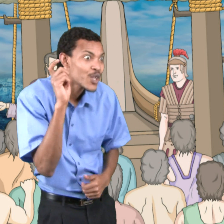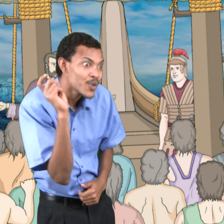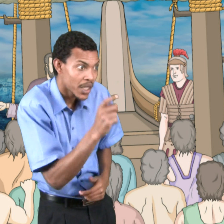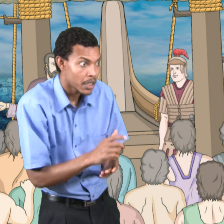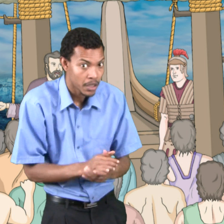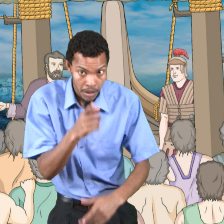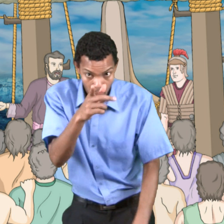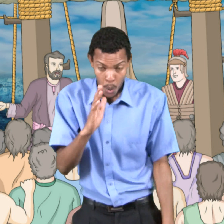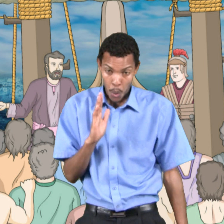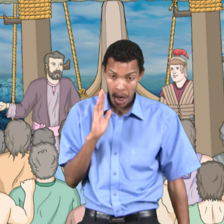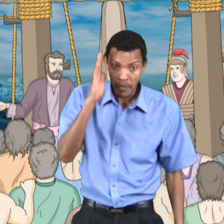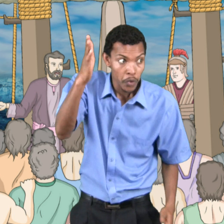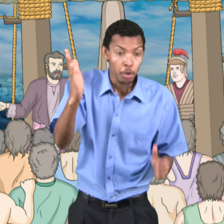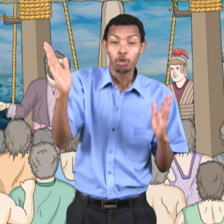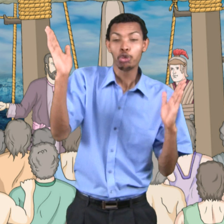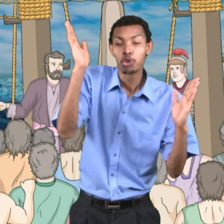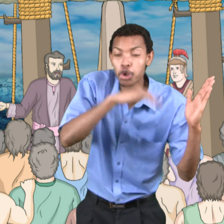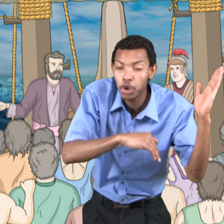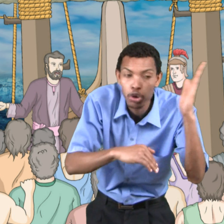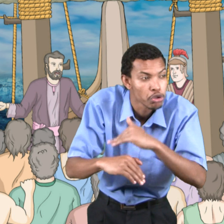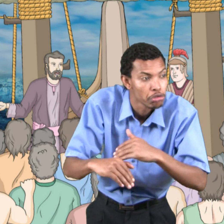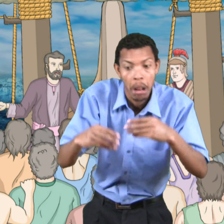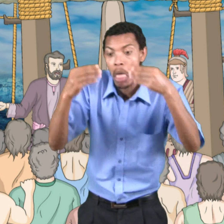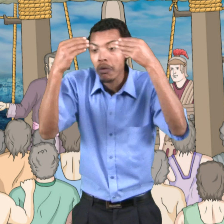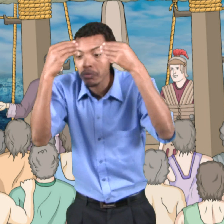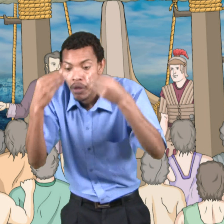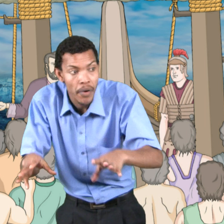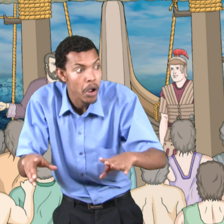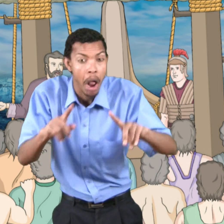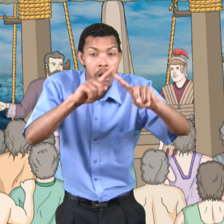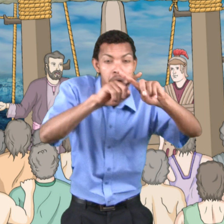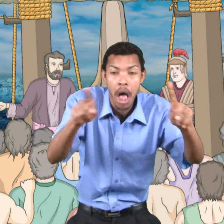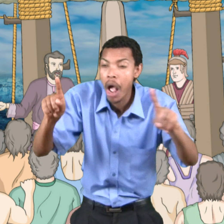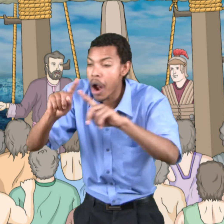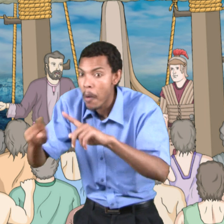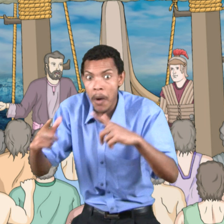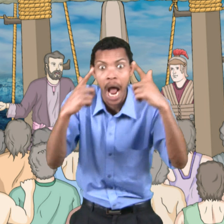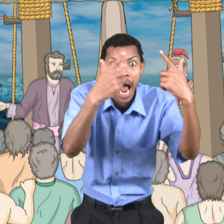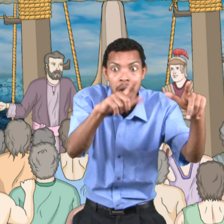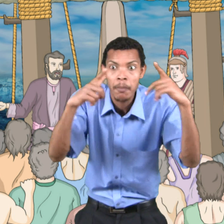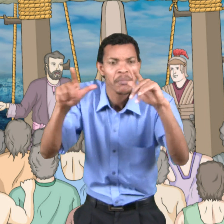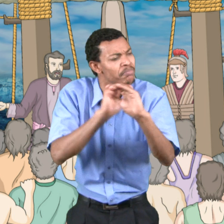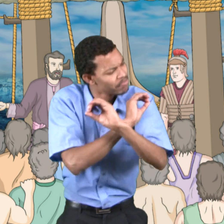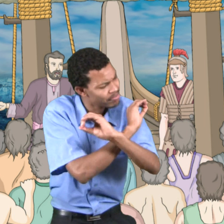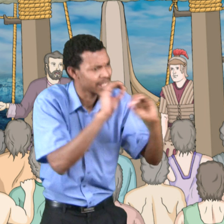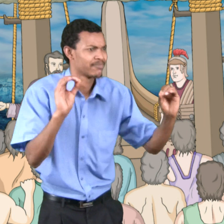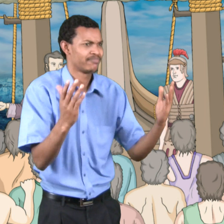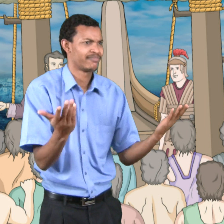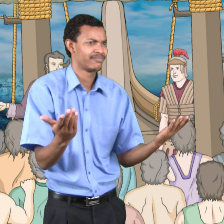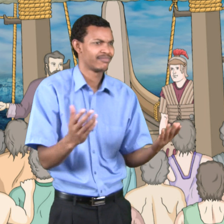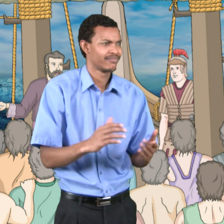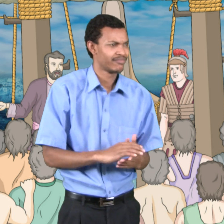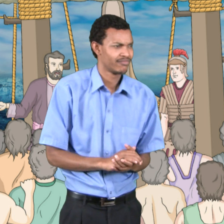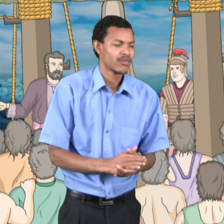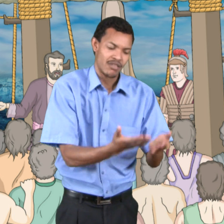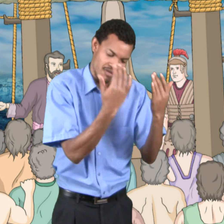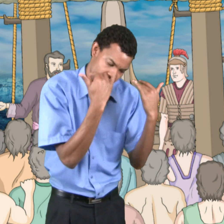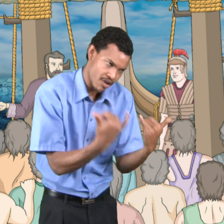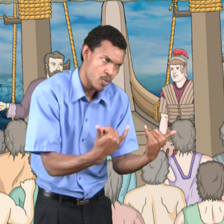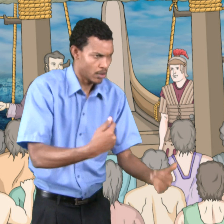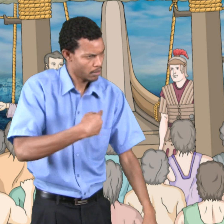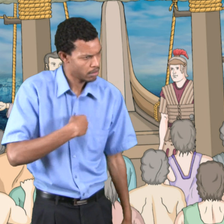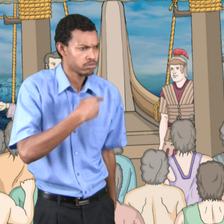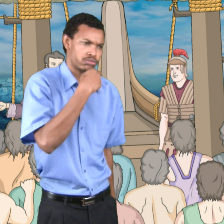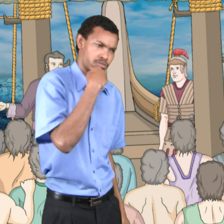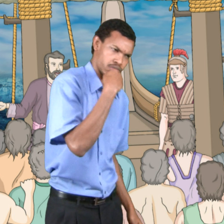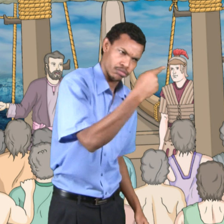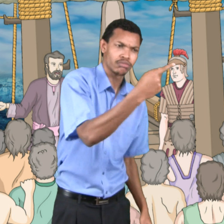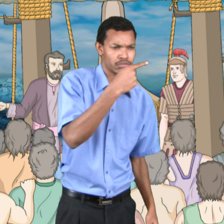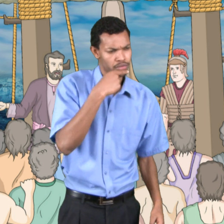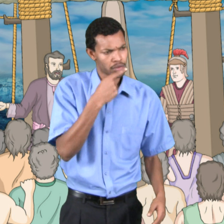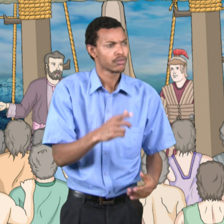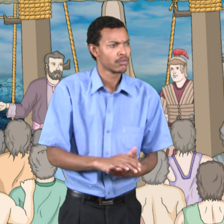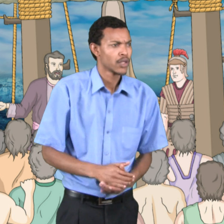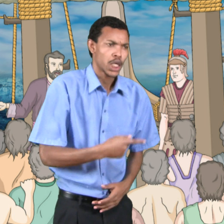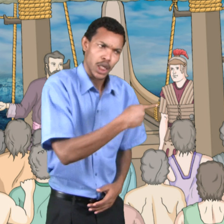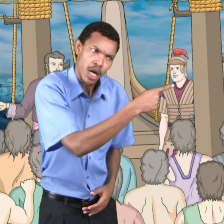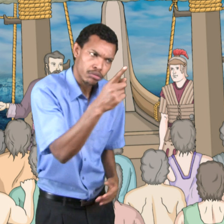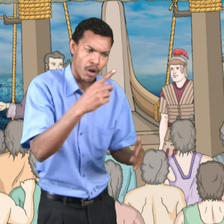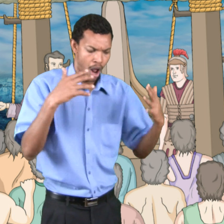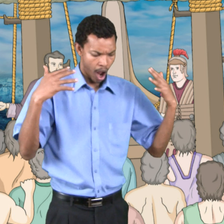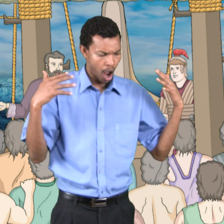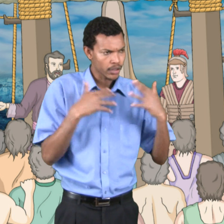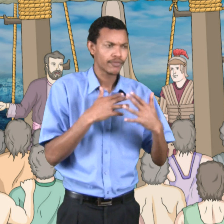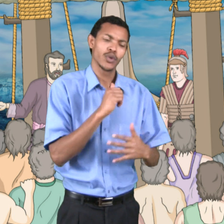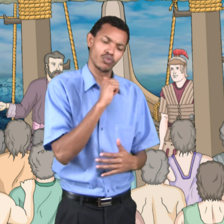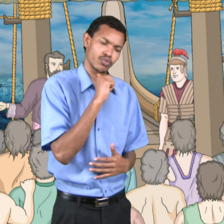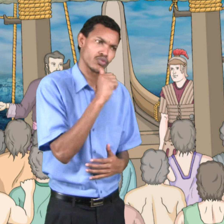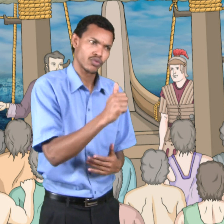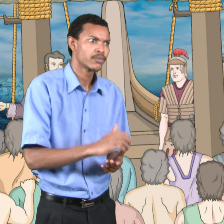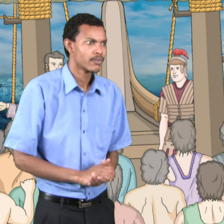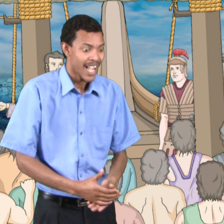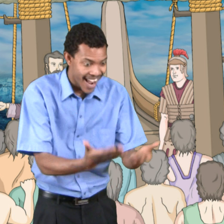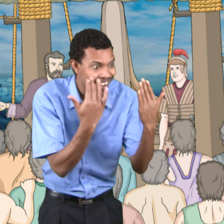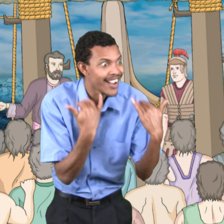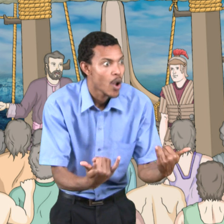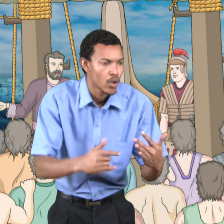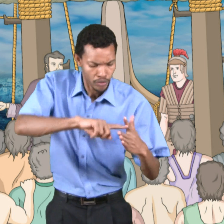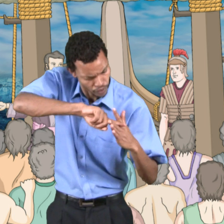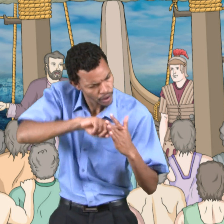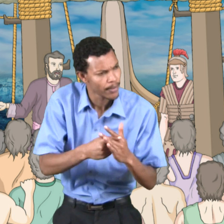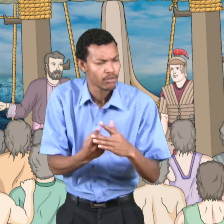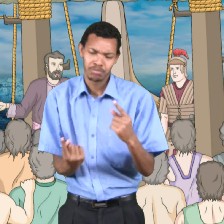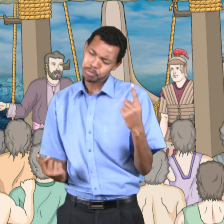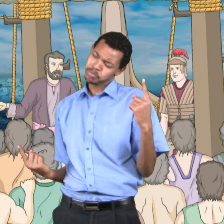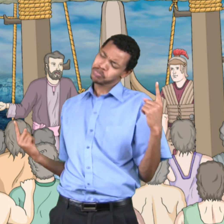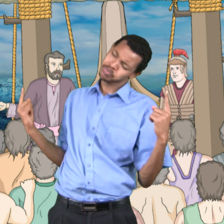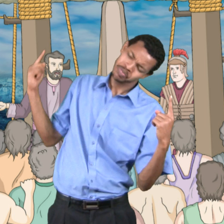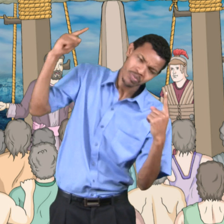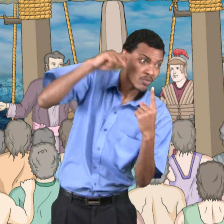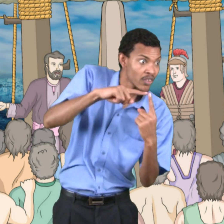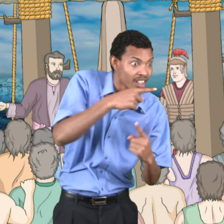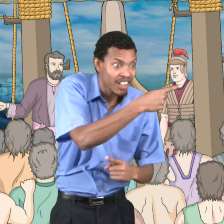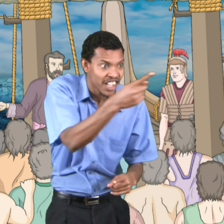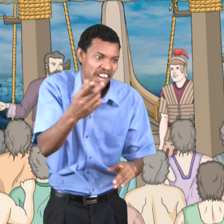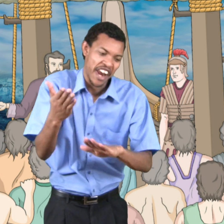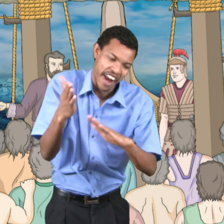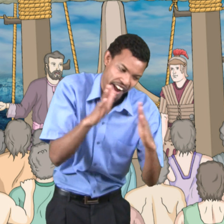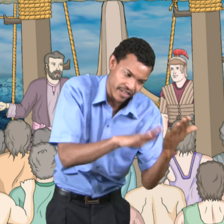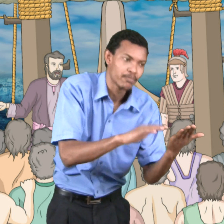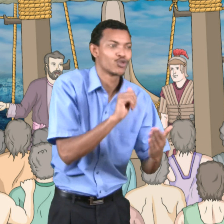Then you would have averted this disaster and loss.